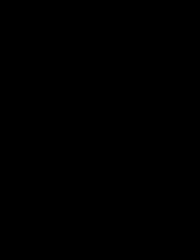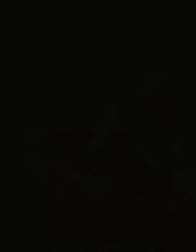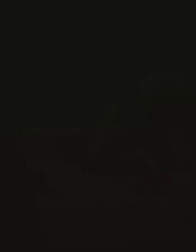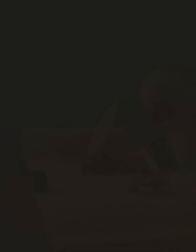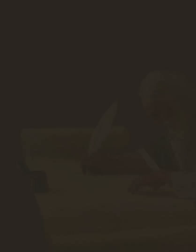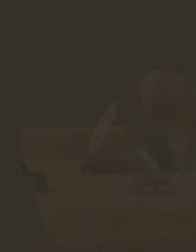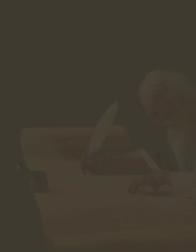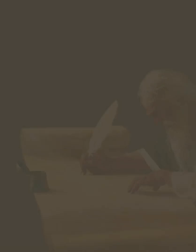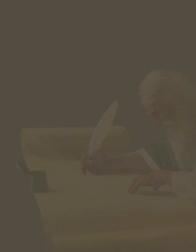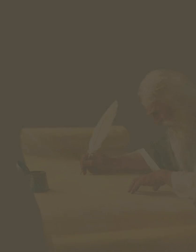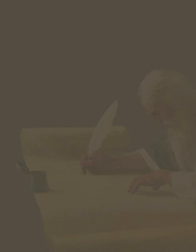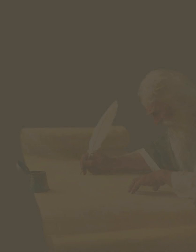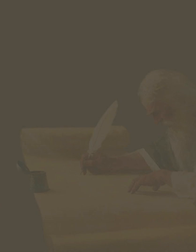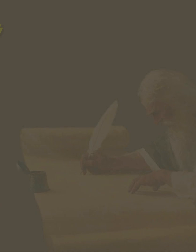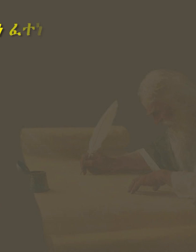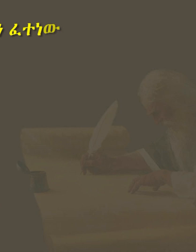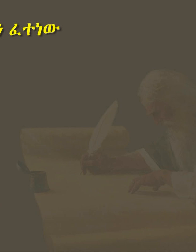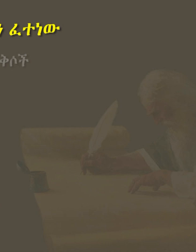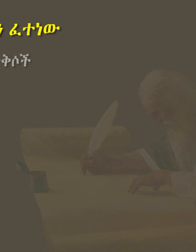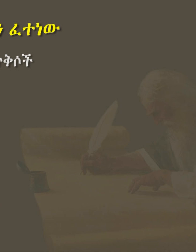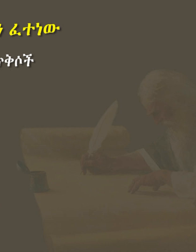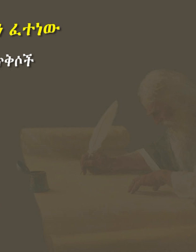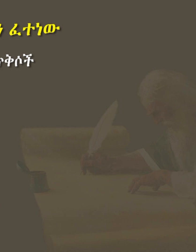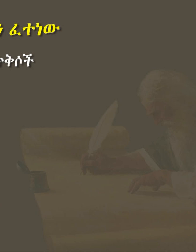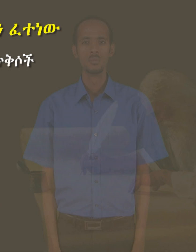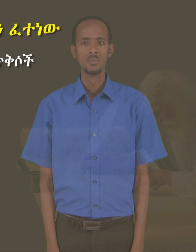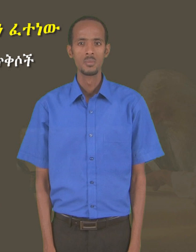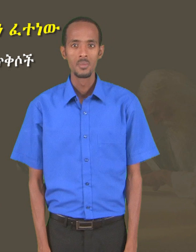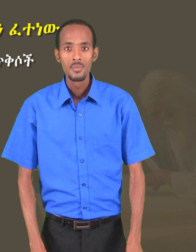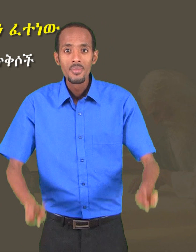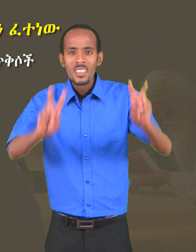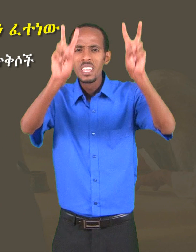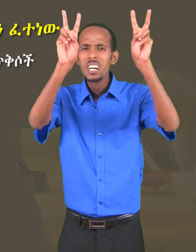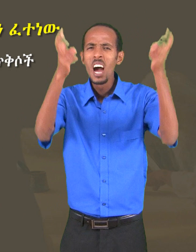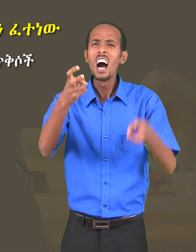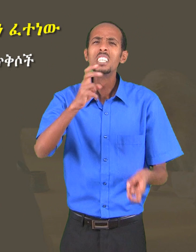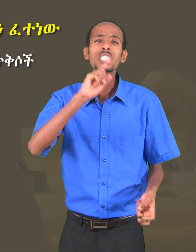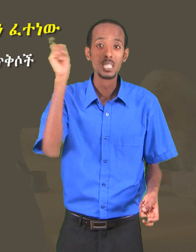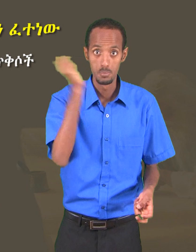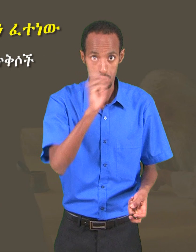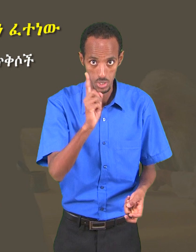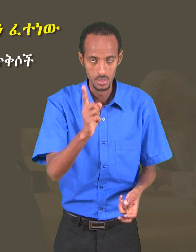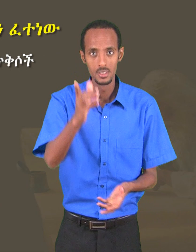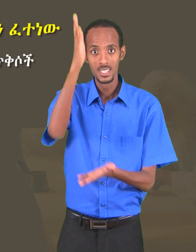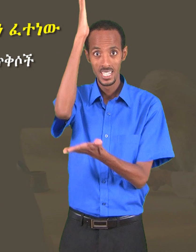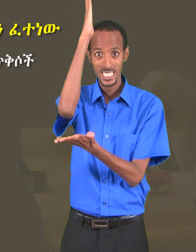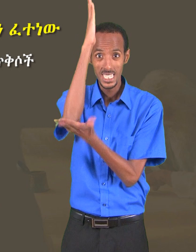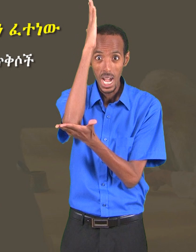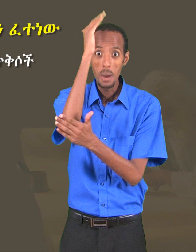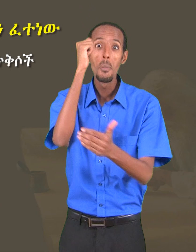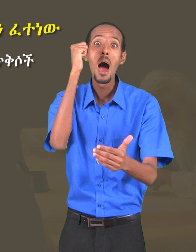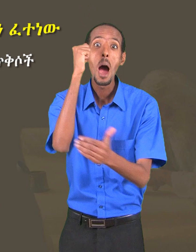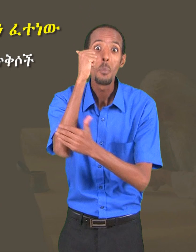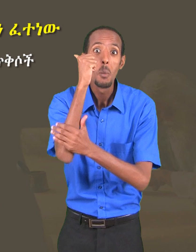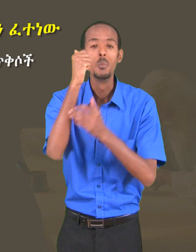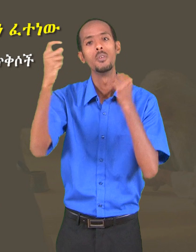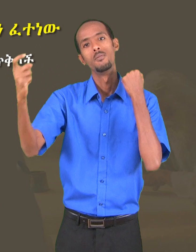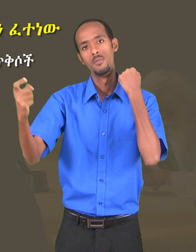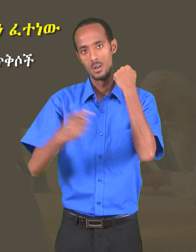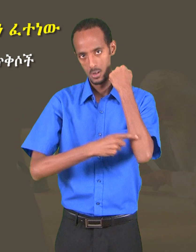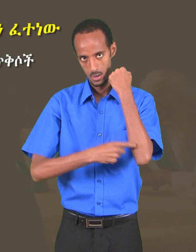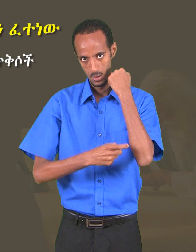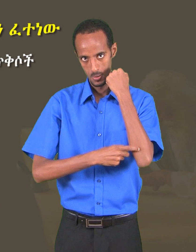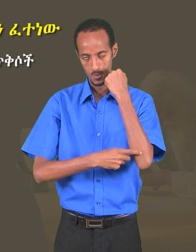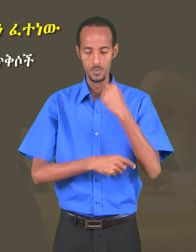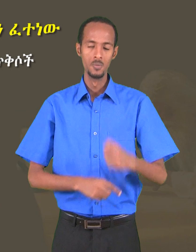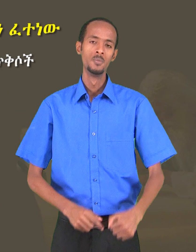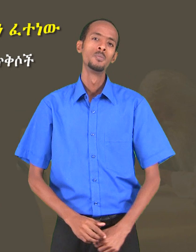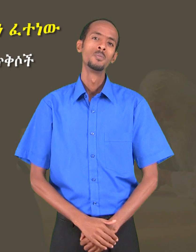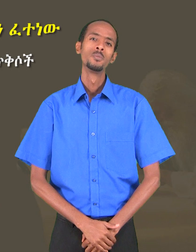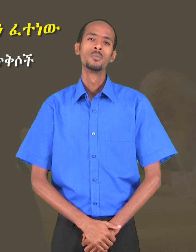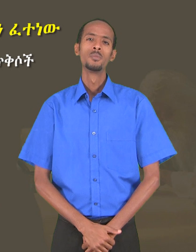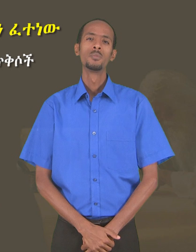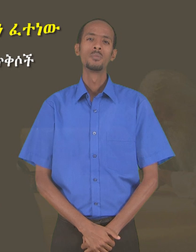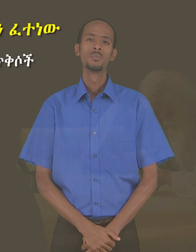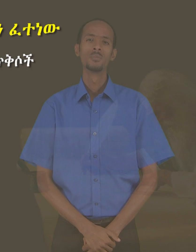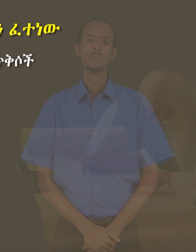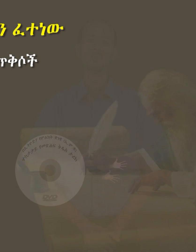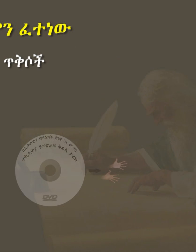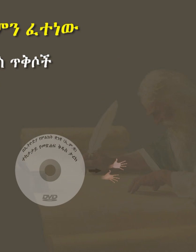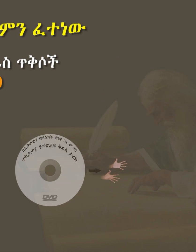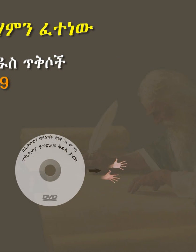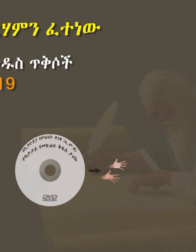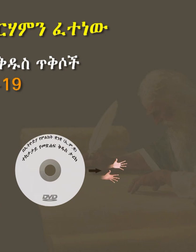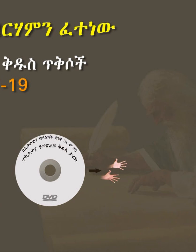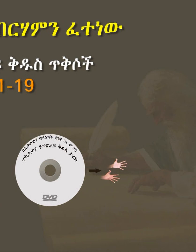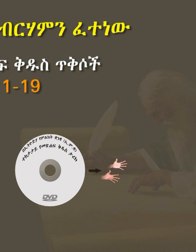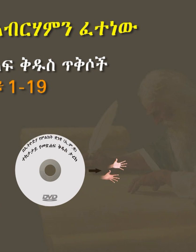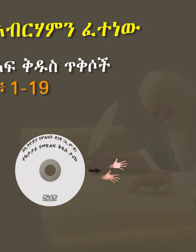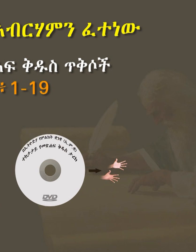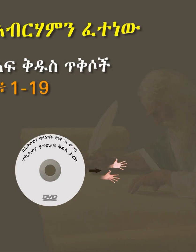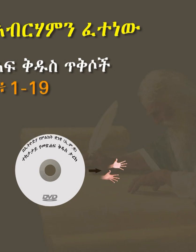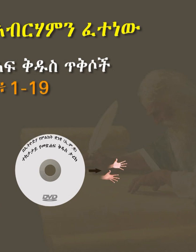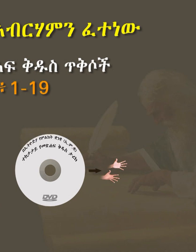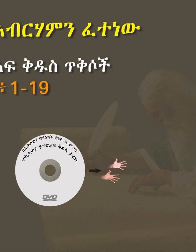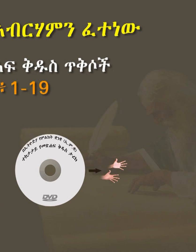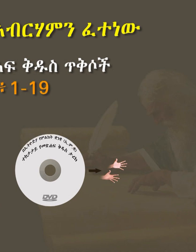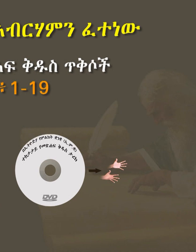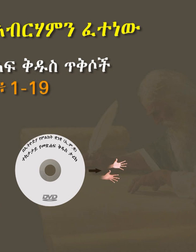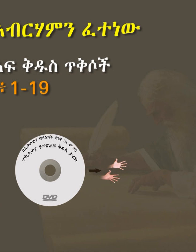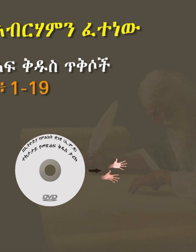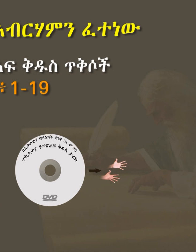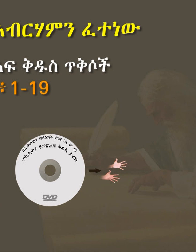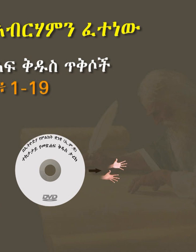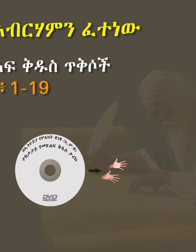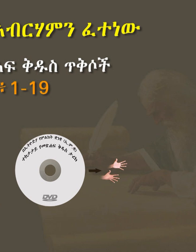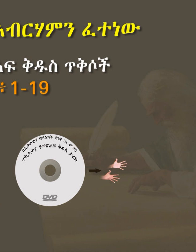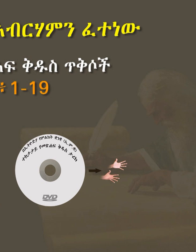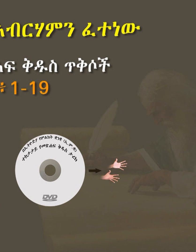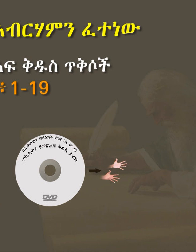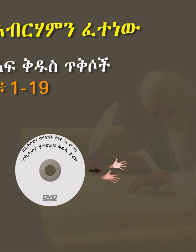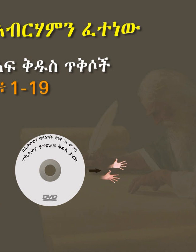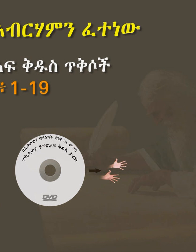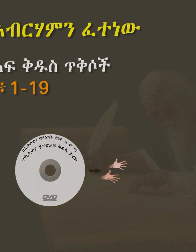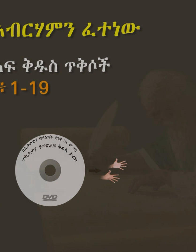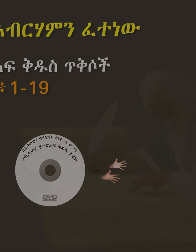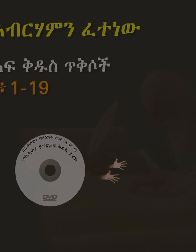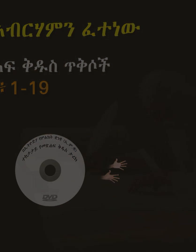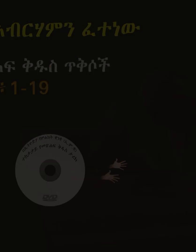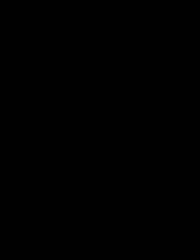God tests Abraham